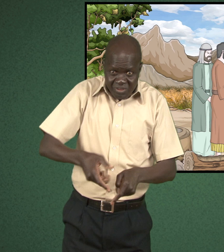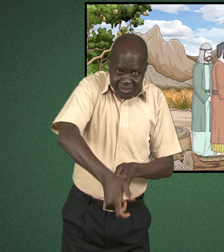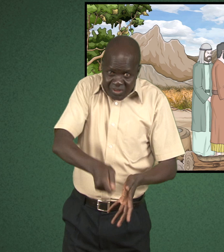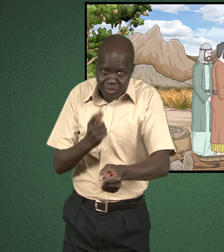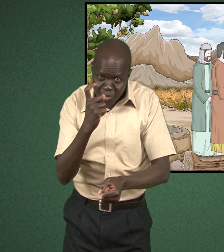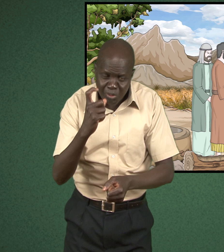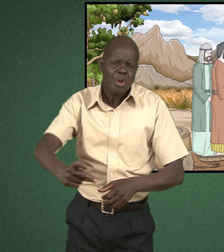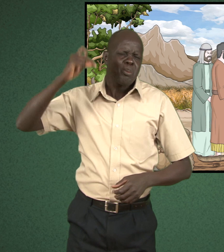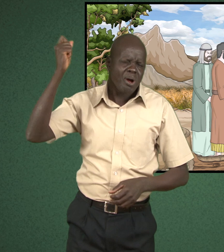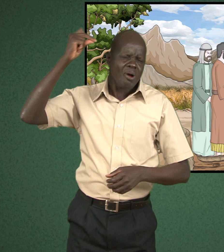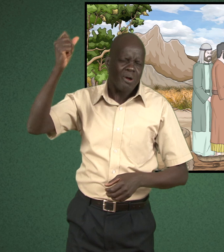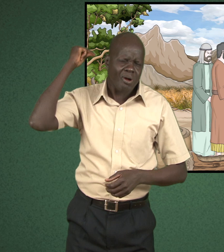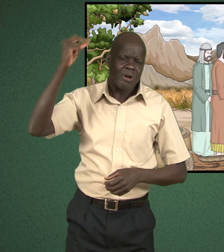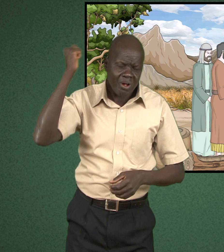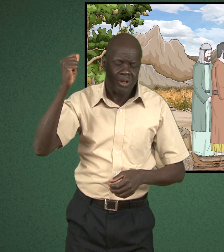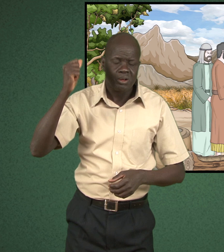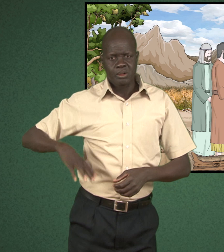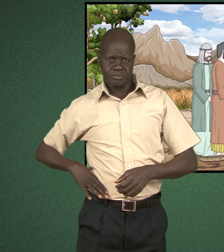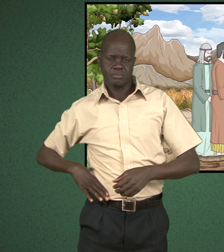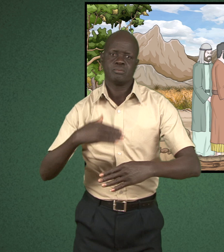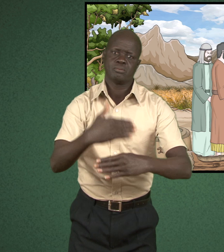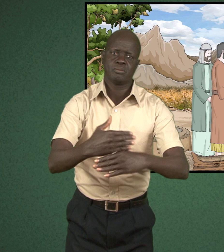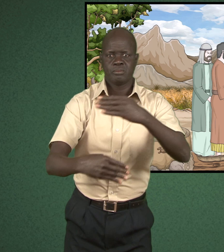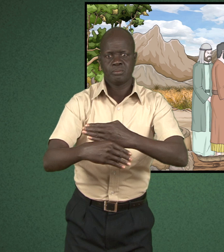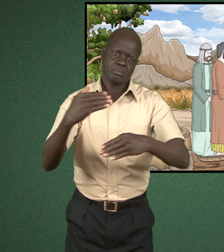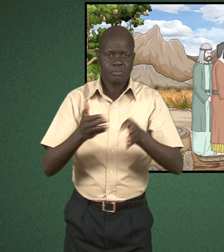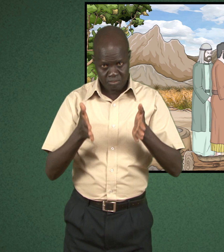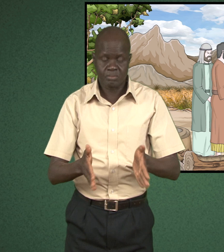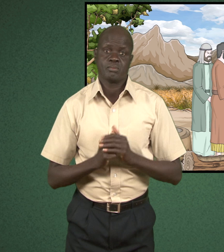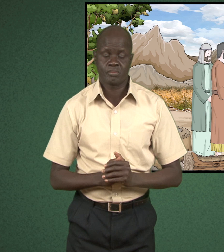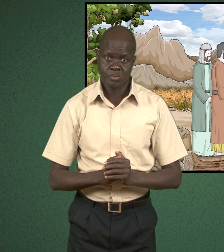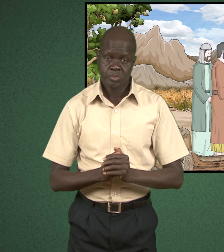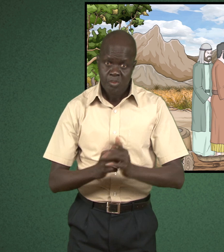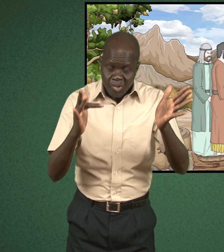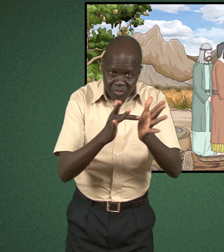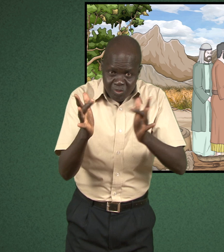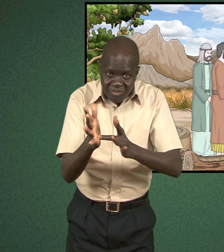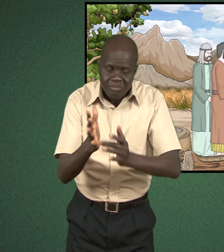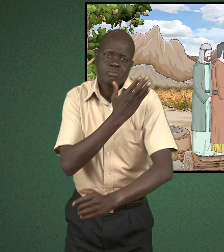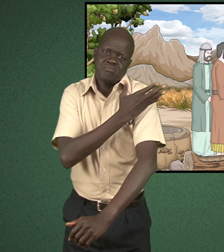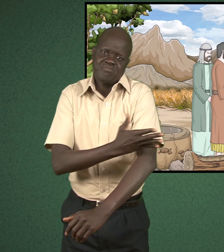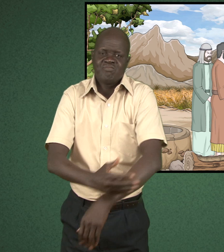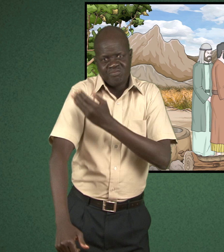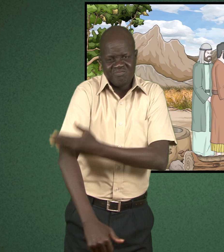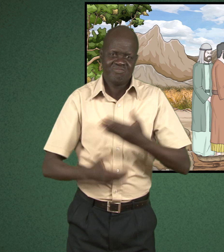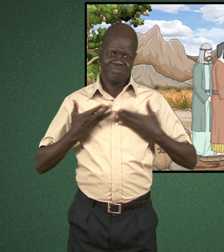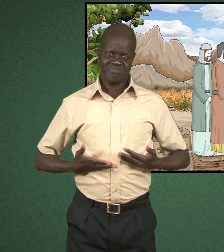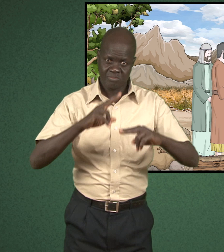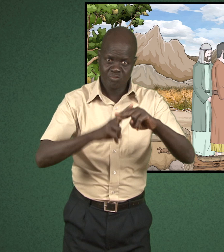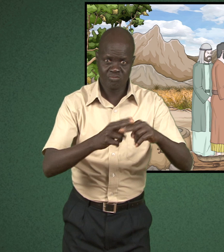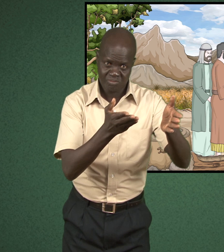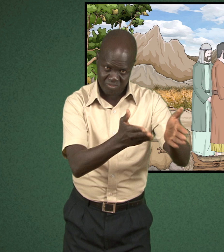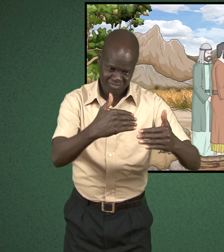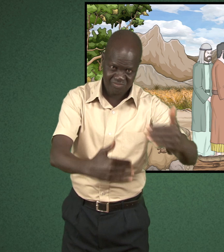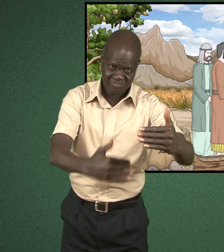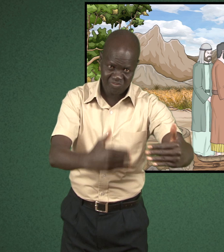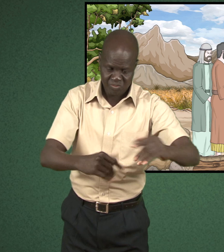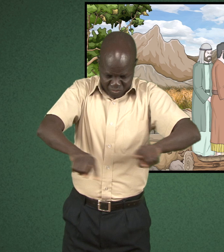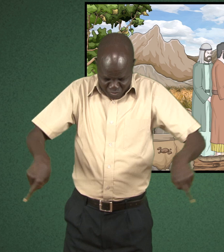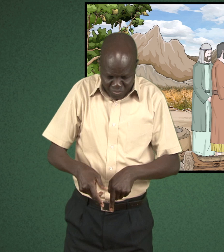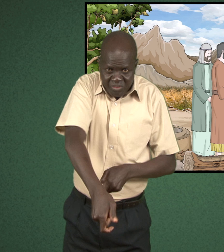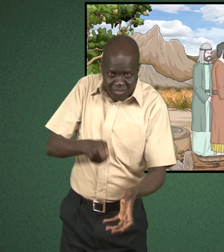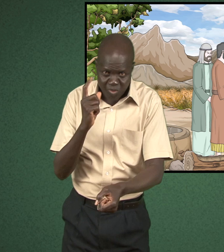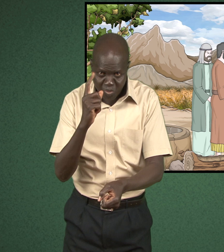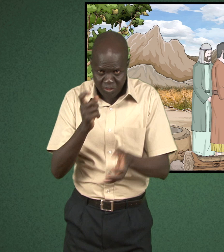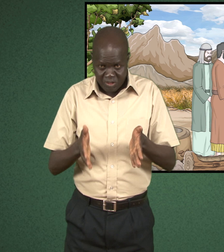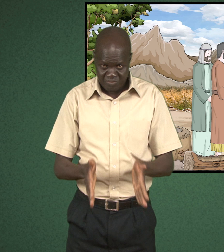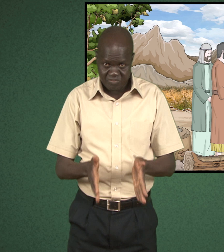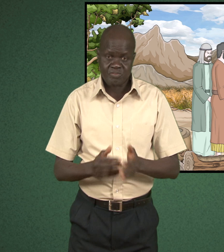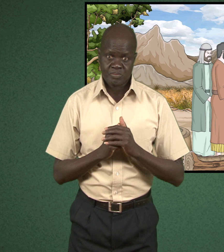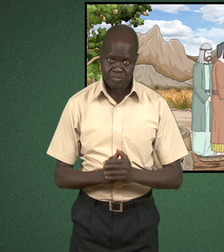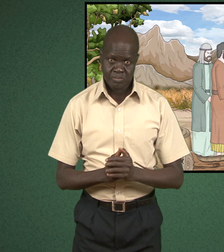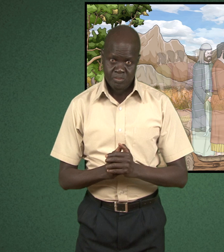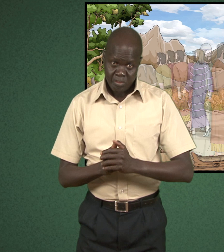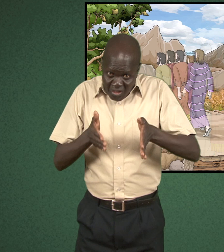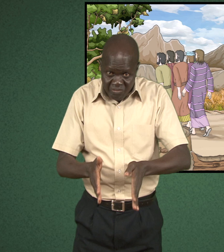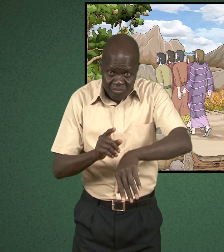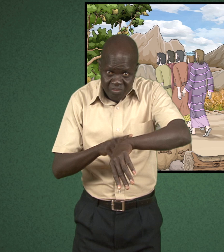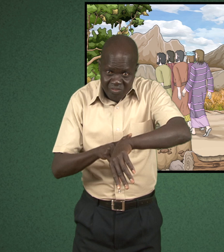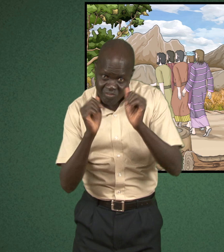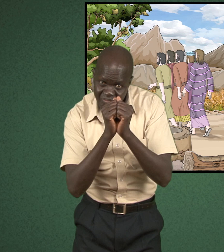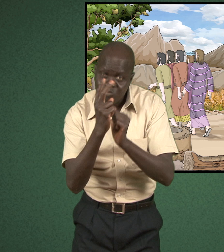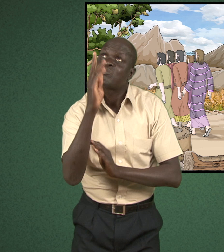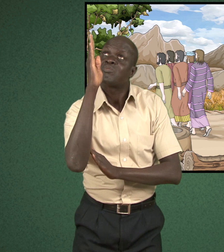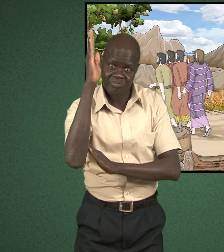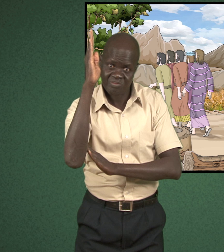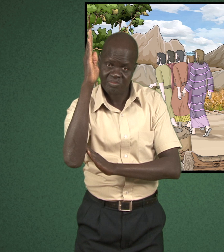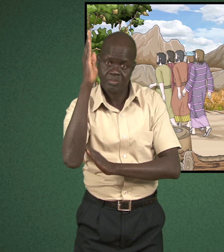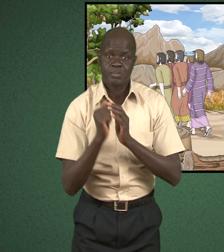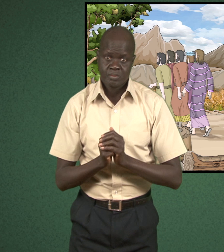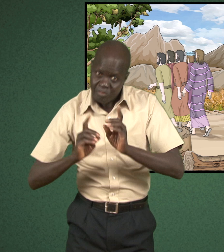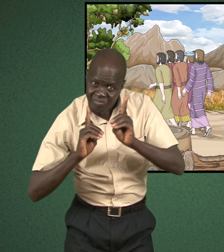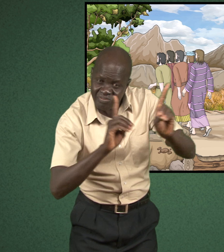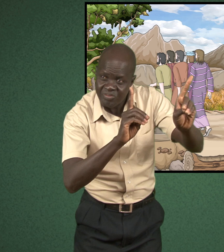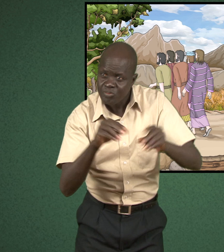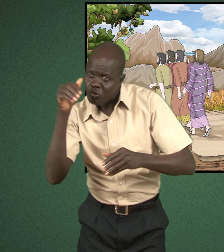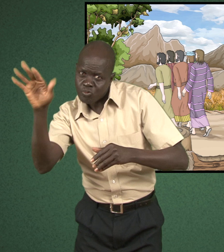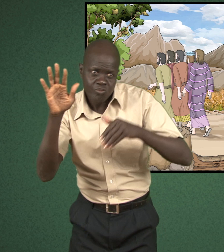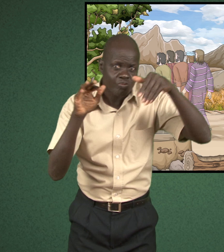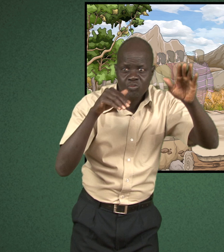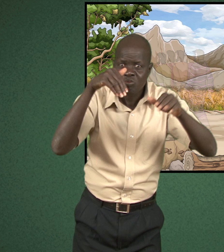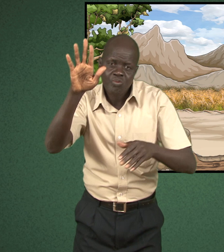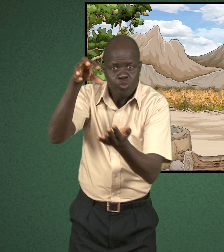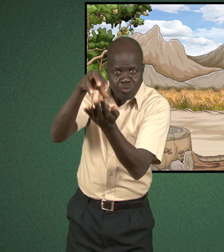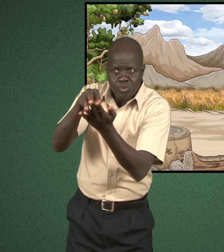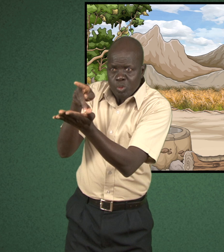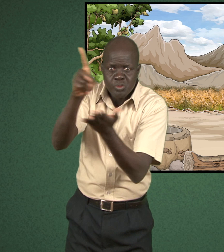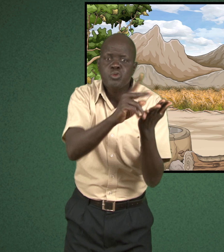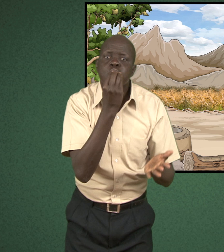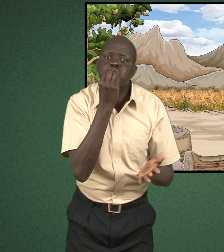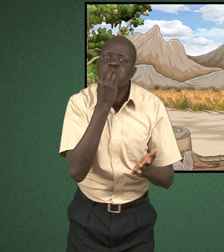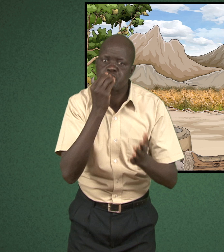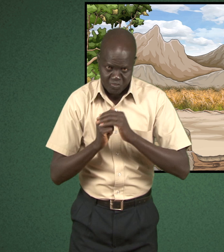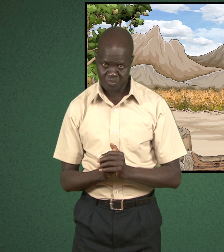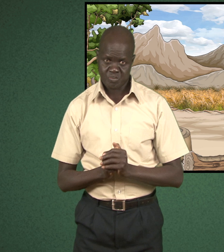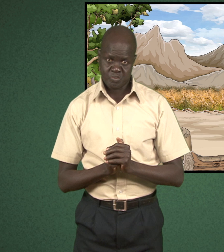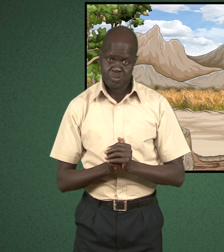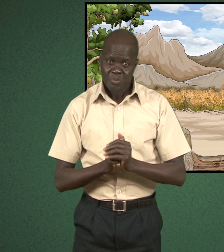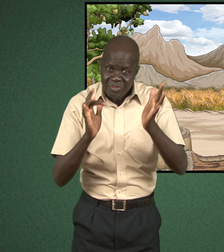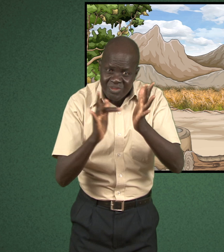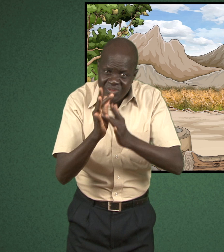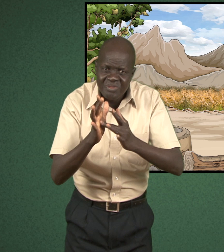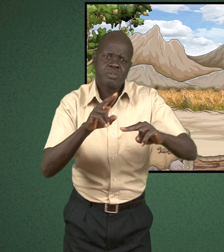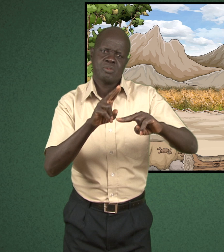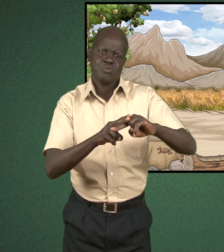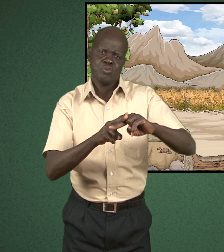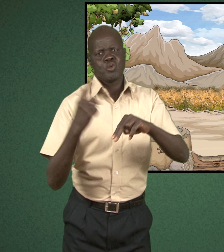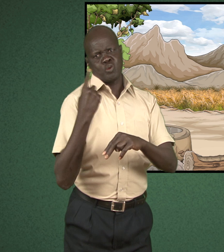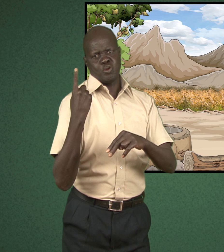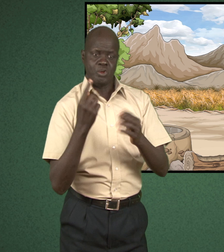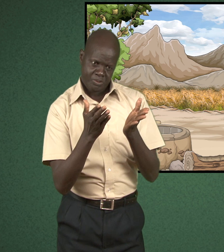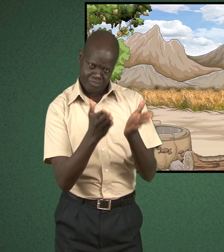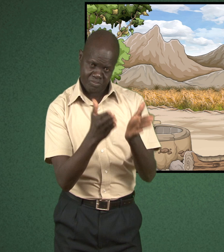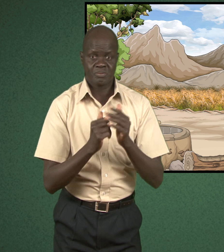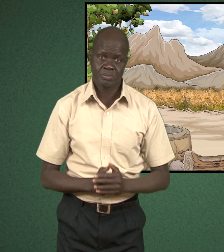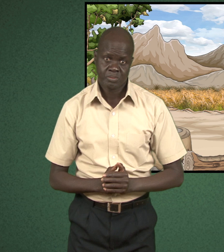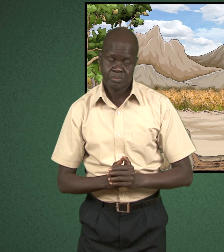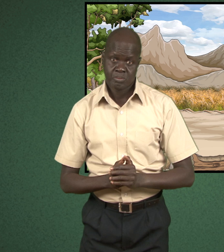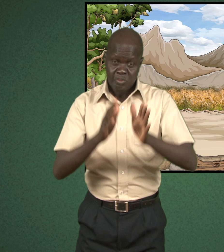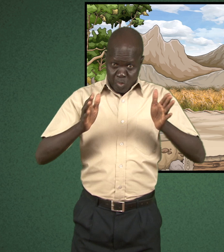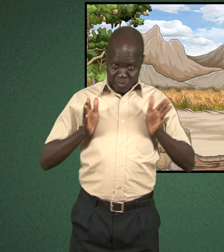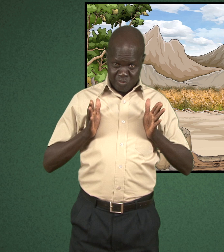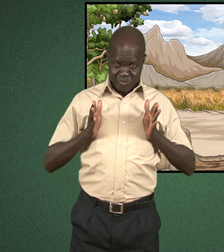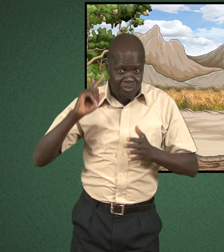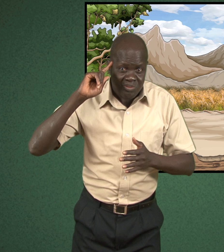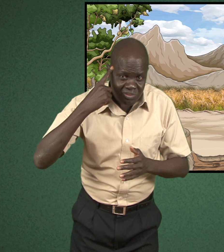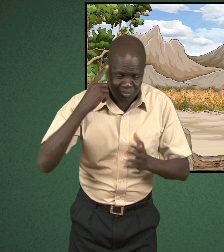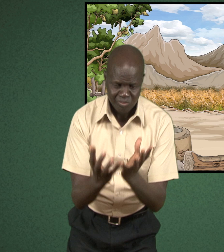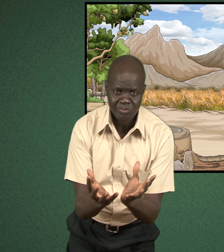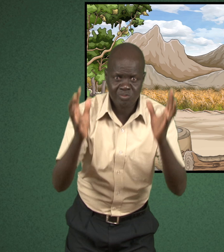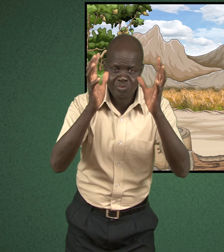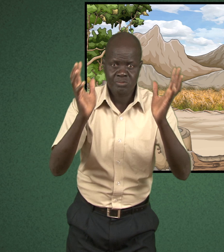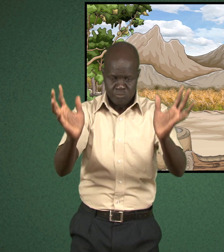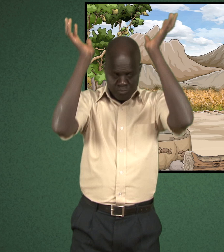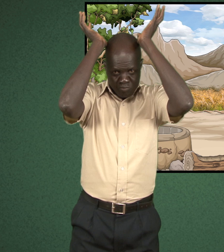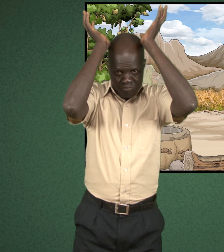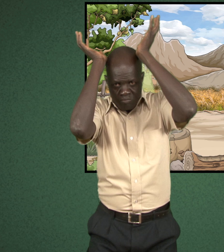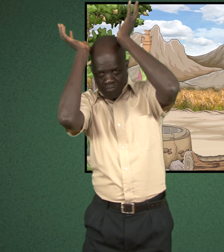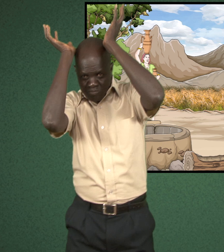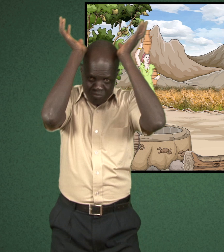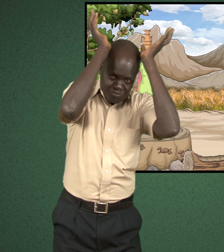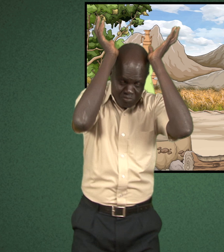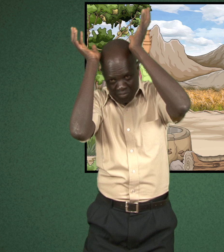Since Jacob’s well was there, Jesus, weary from His journey, sat down by the well.